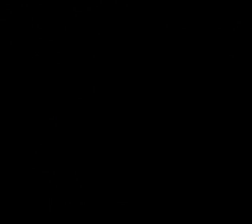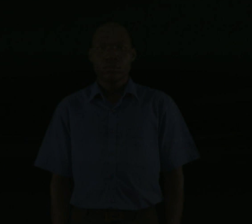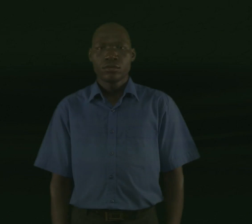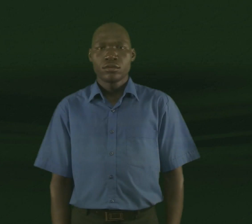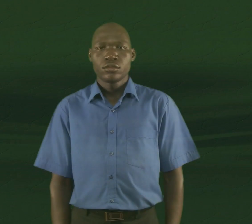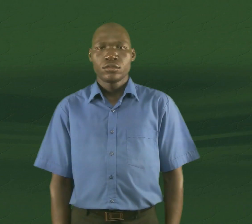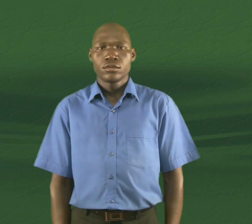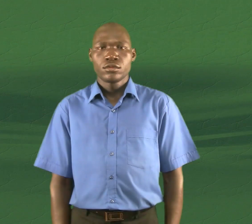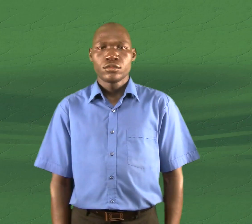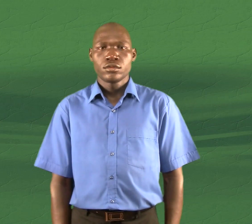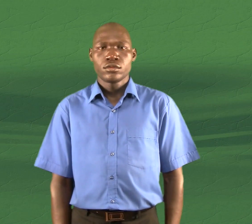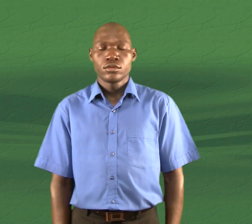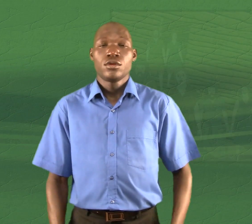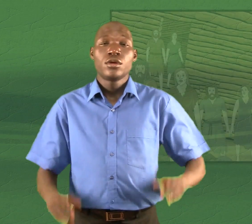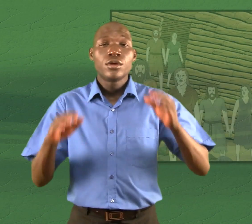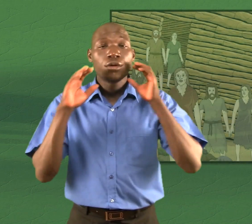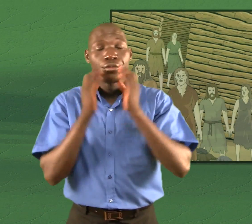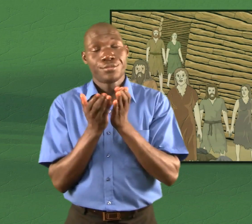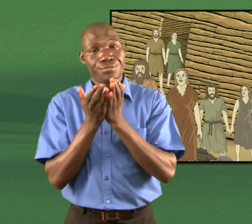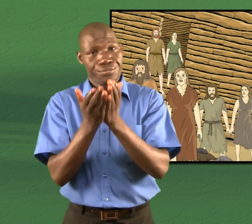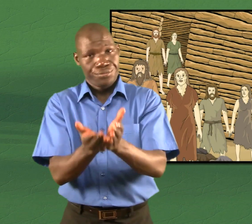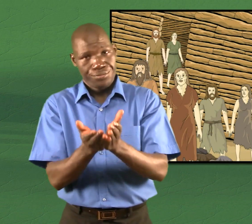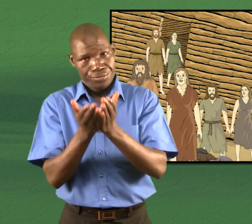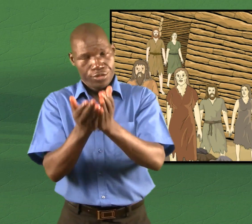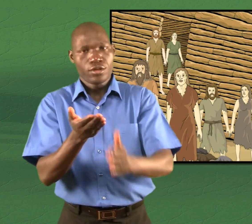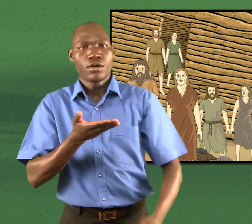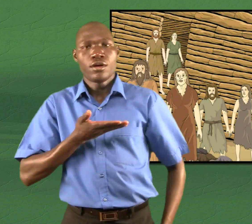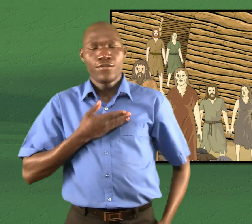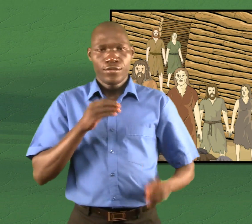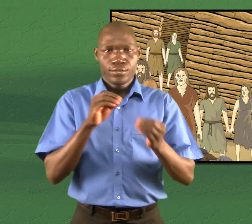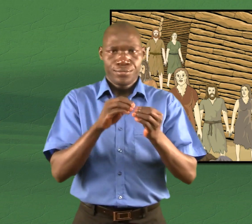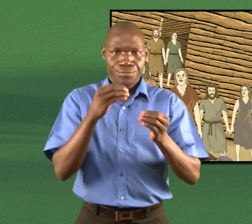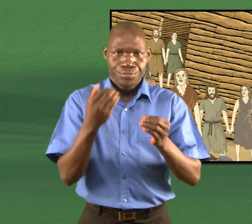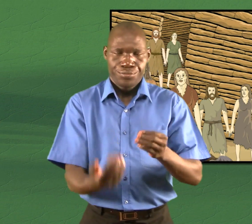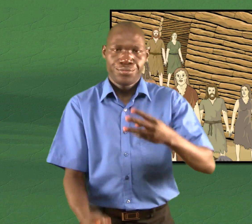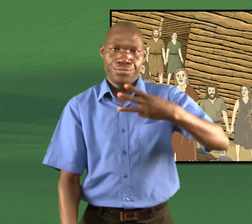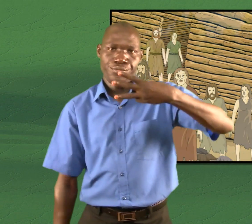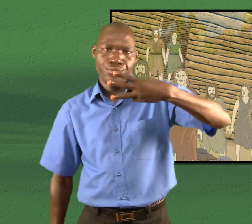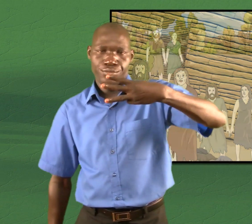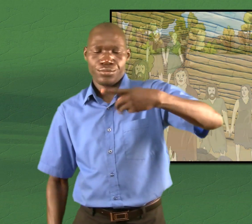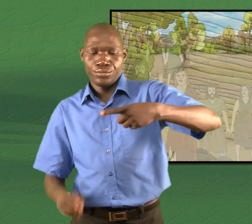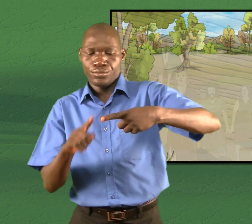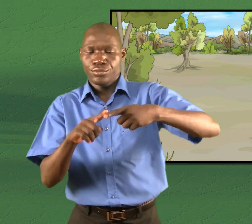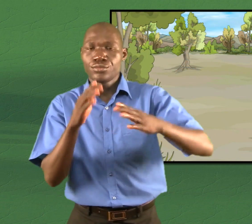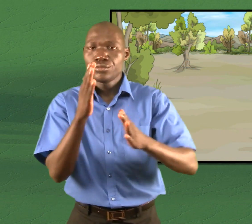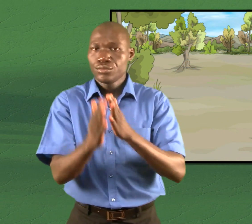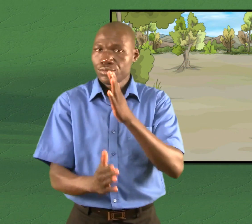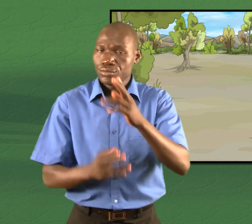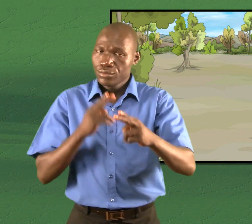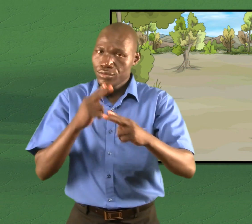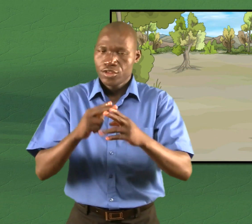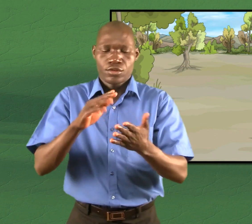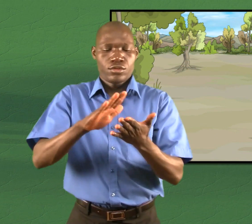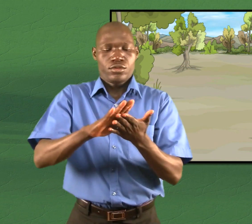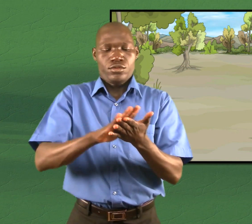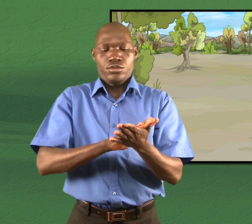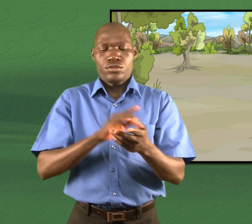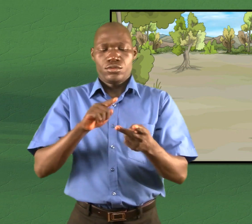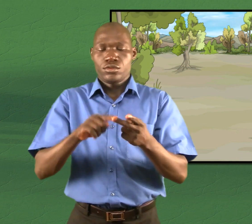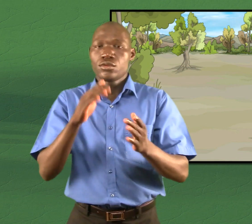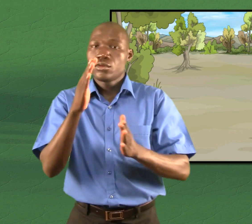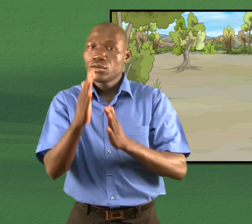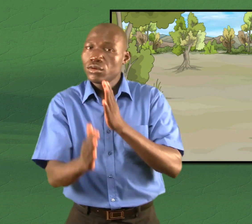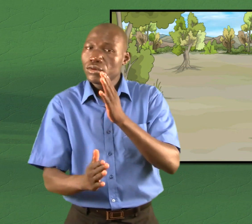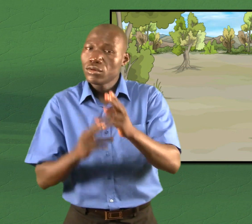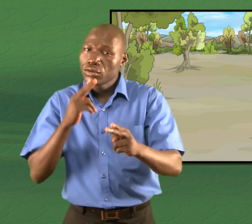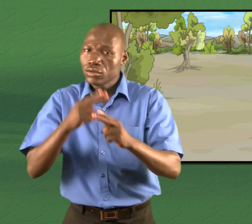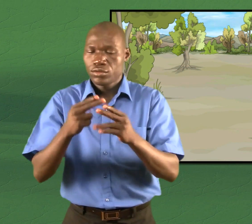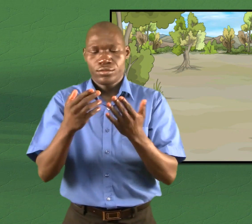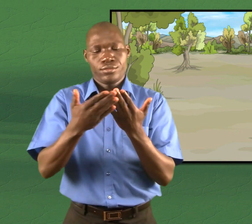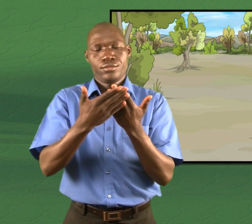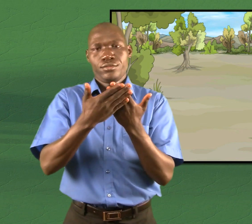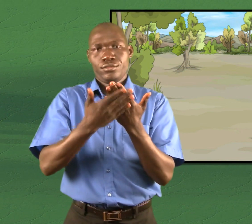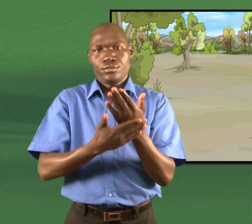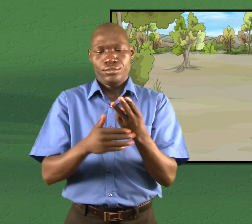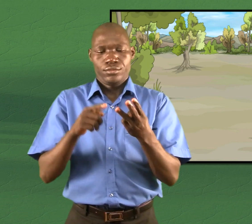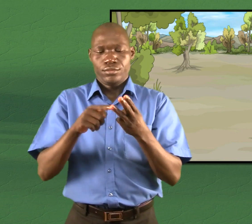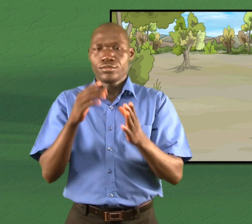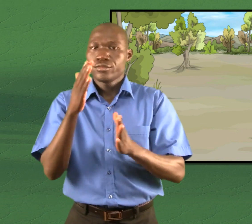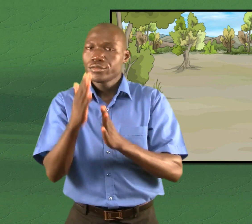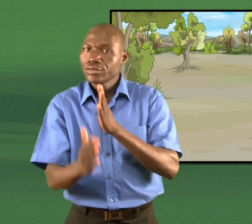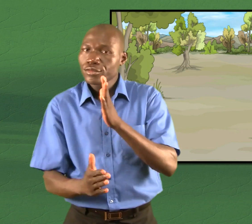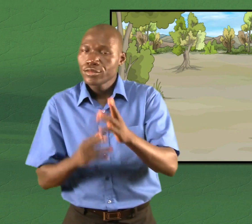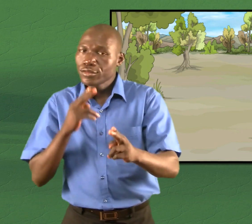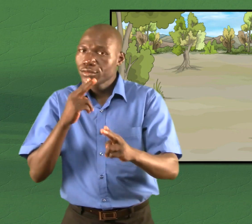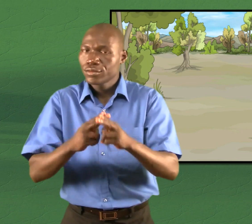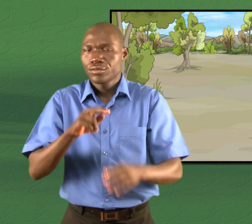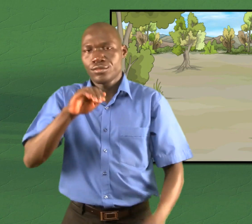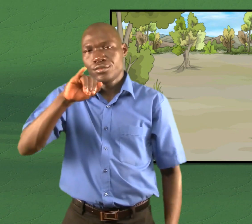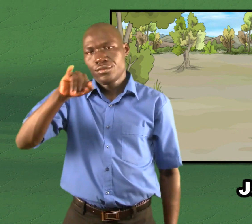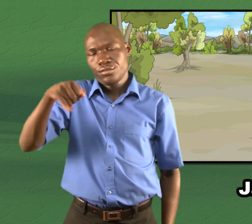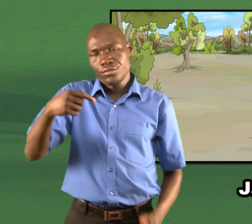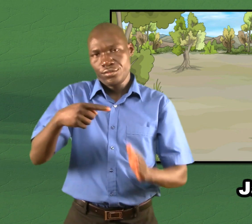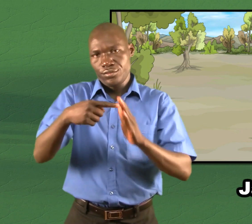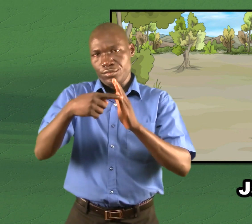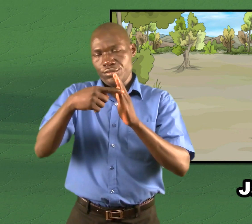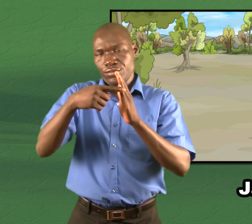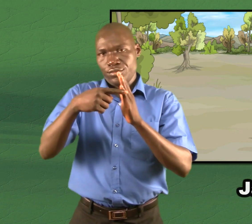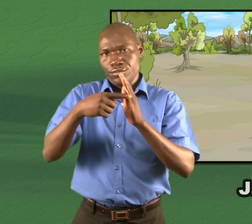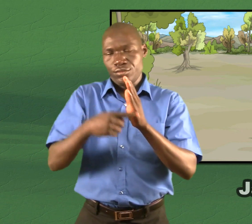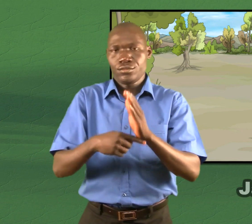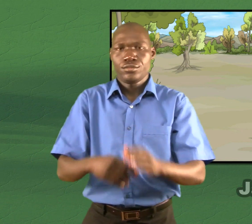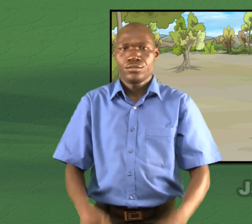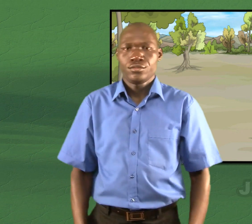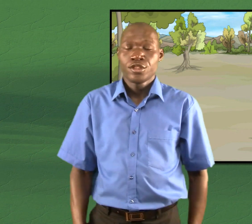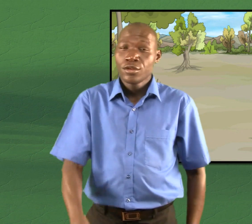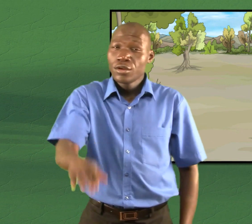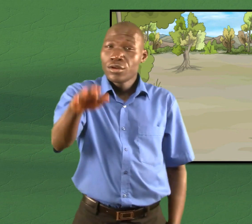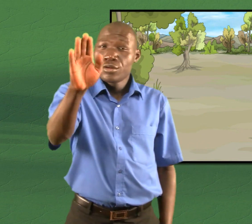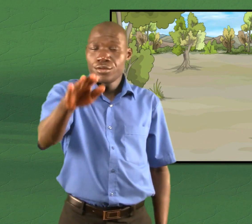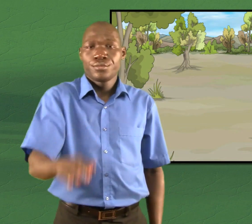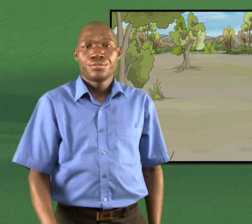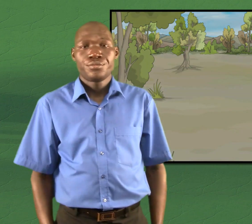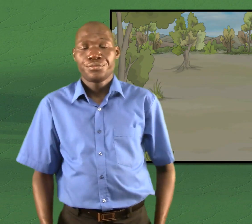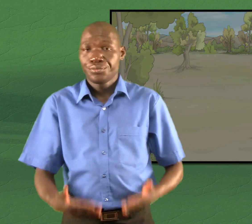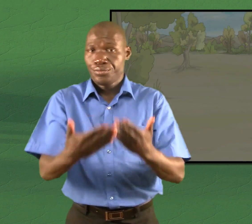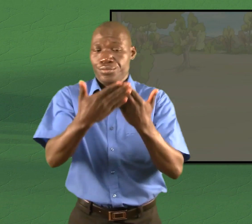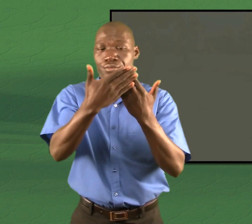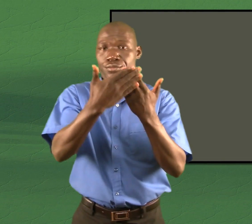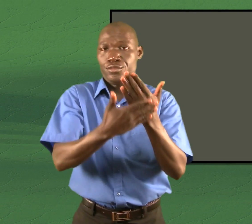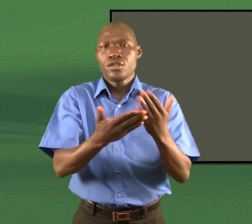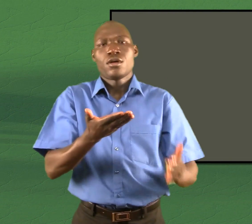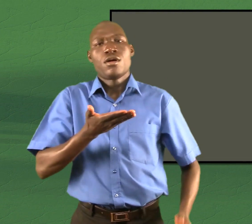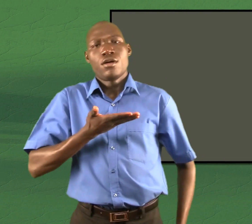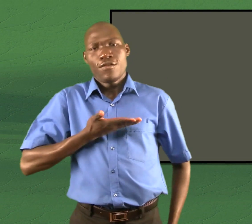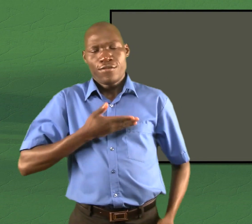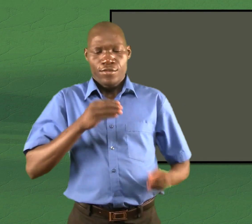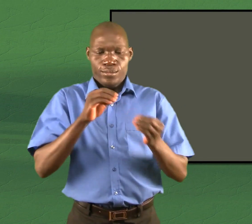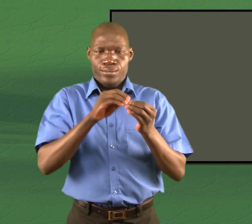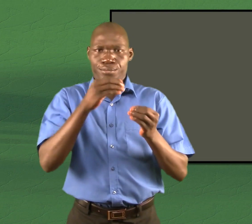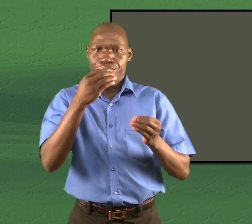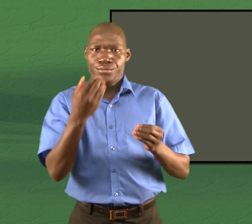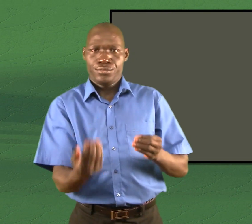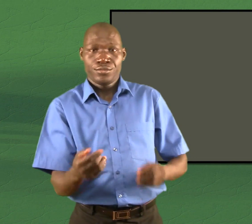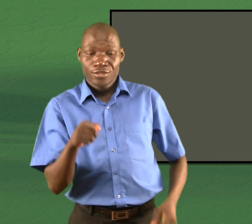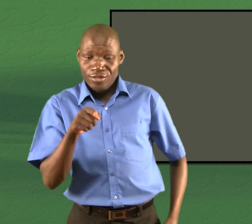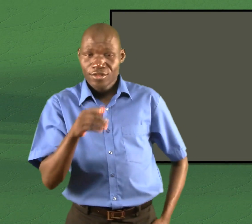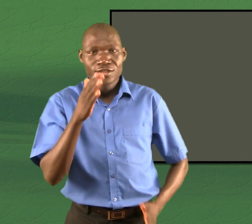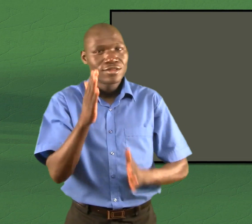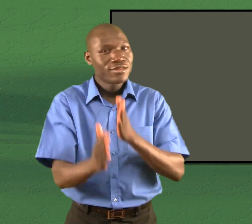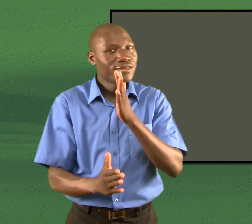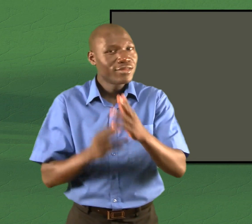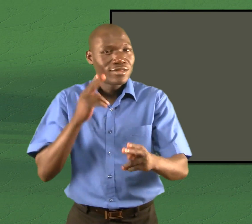The sons of Noah who came out of the ark were Shem, Ham, and Japheth.